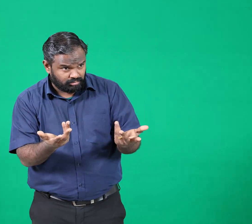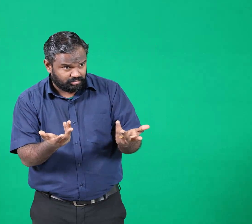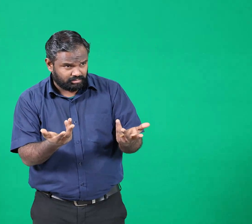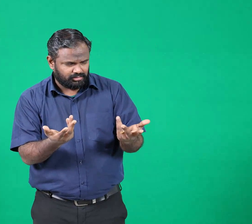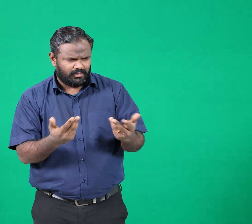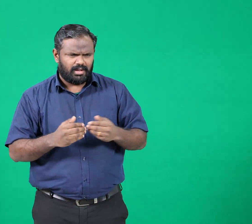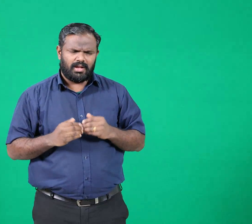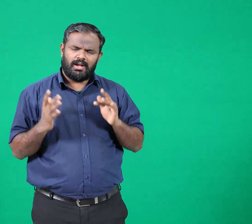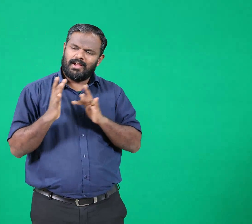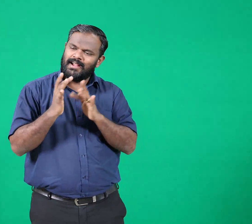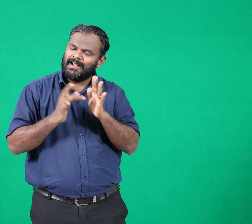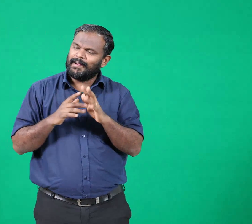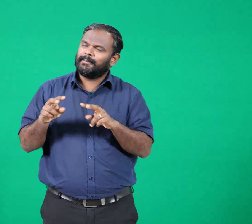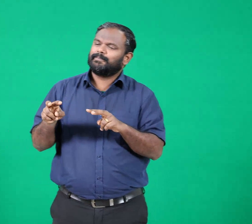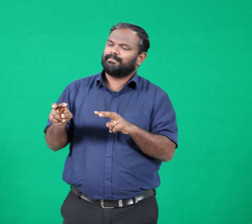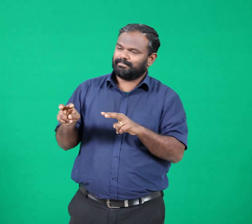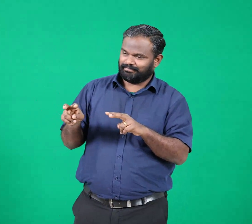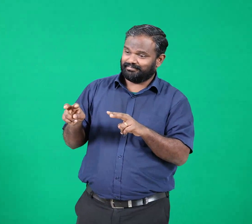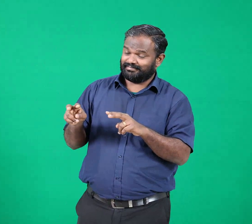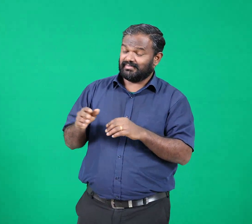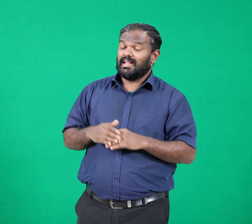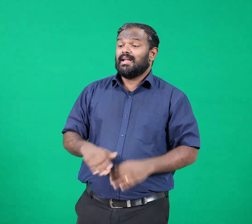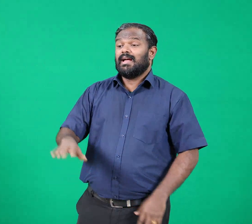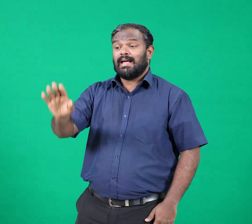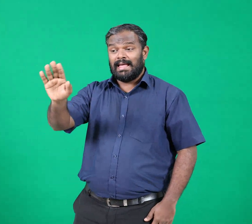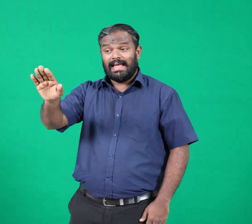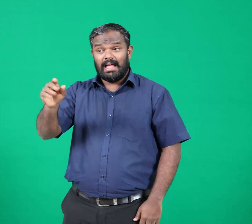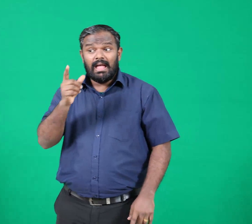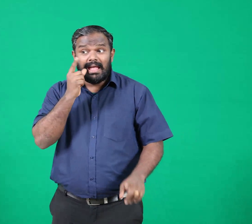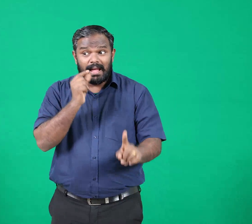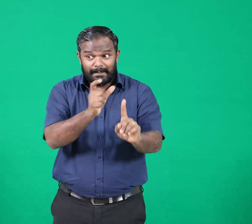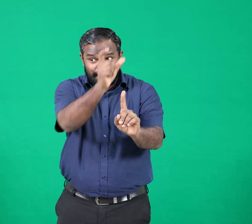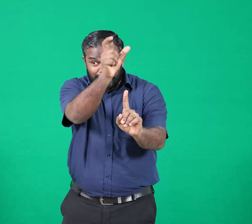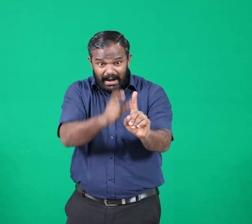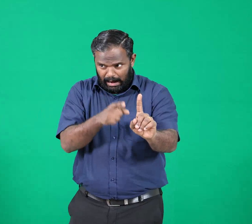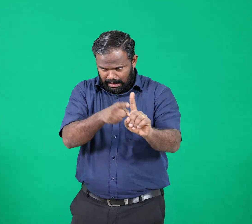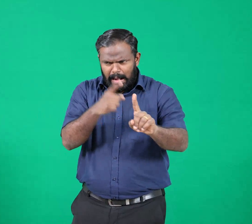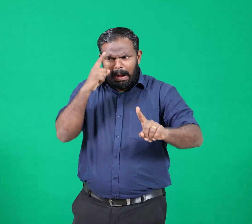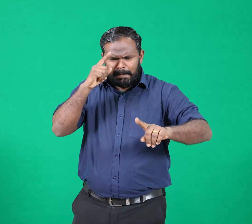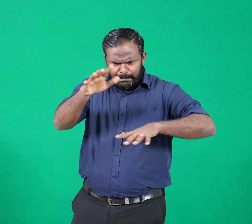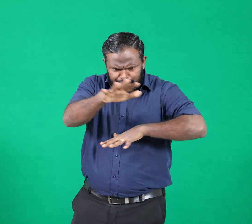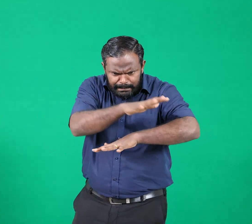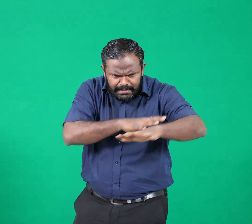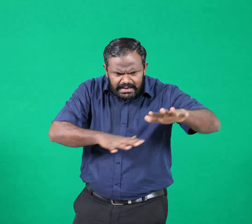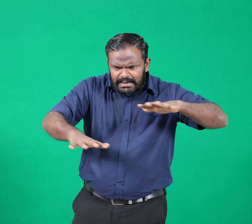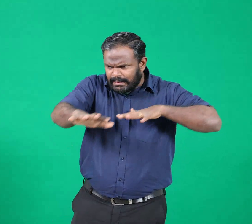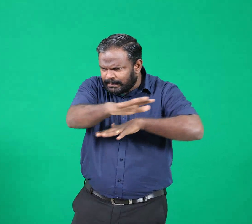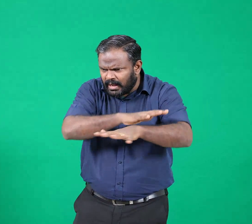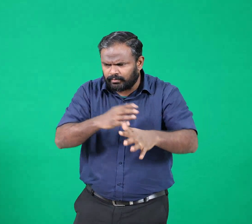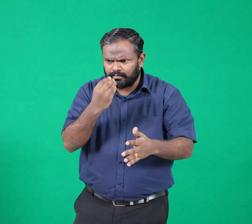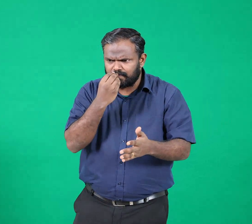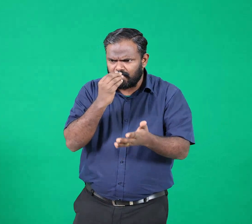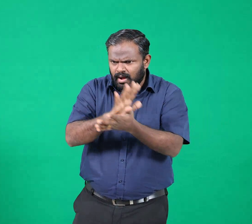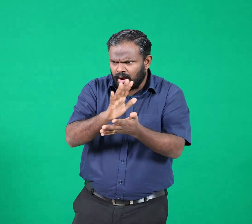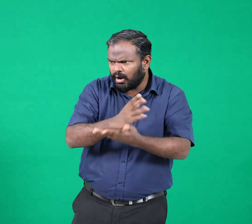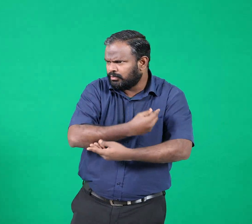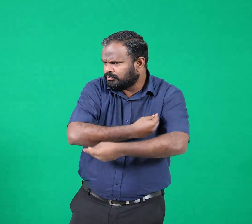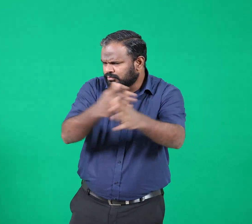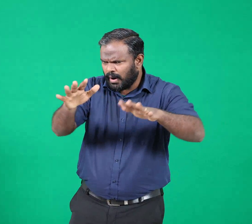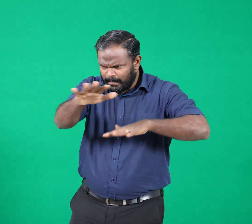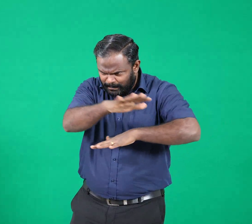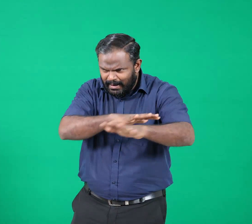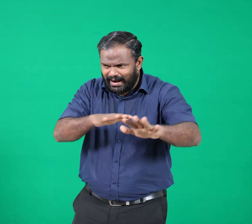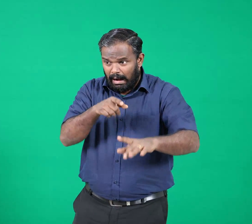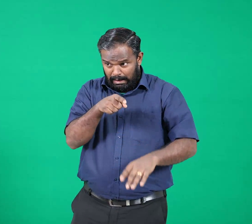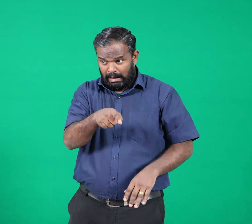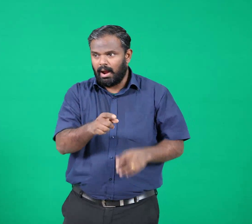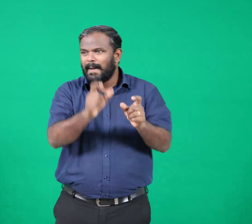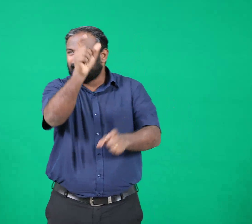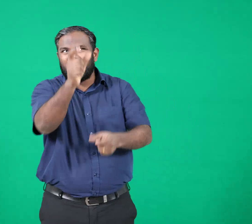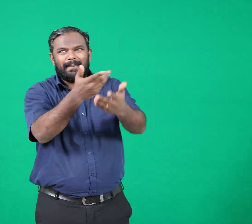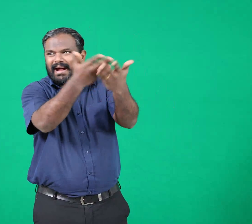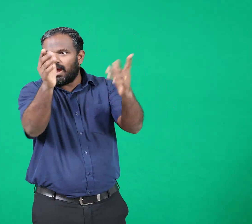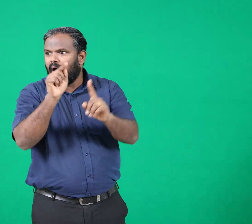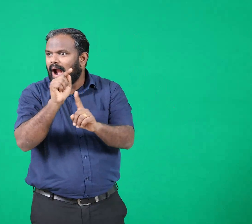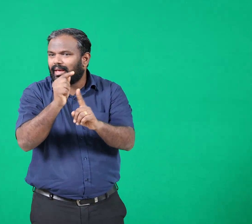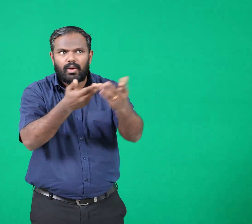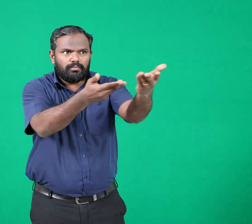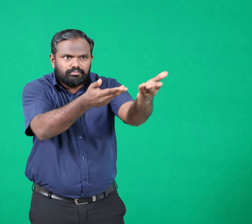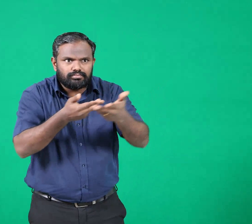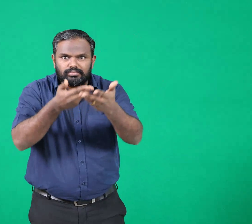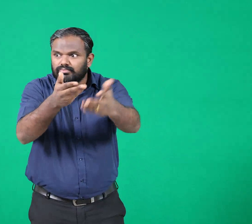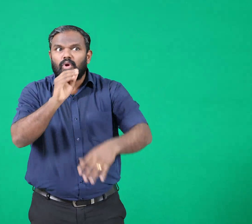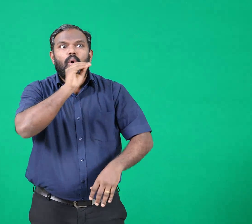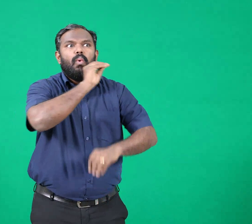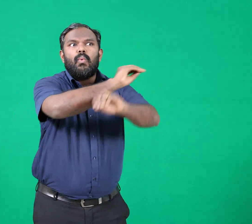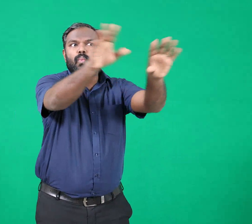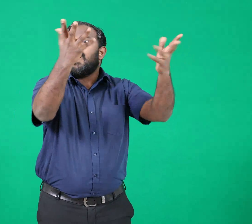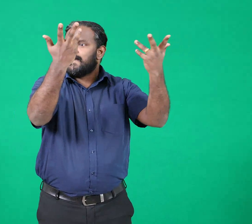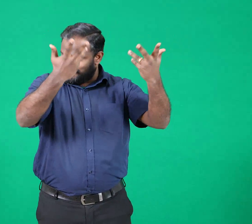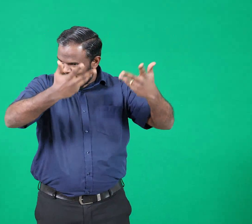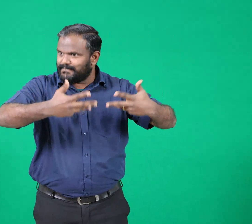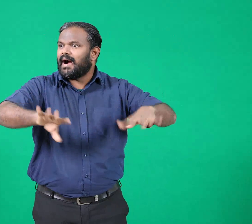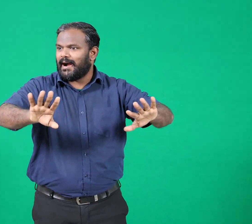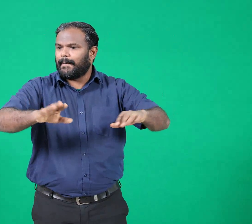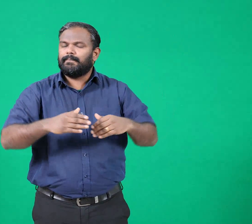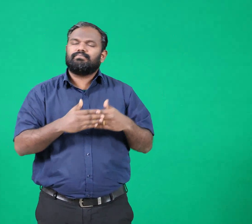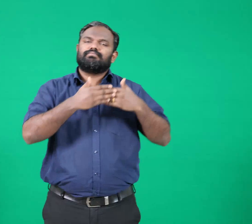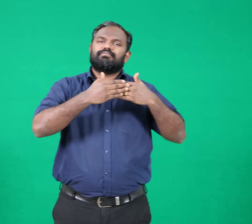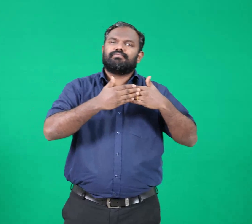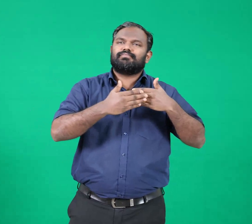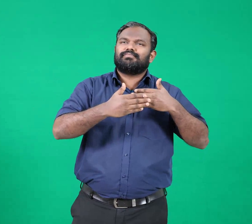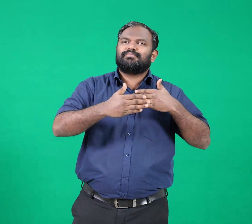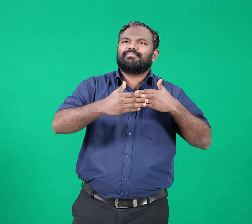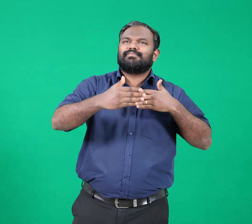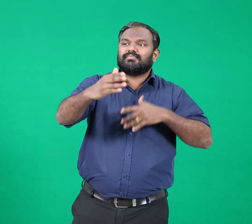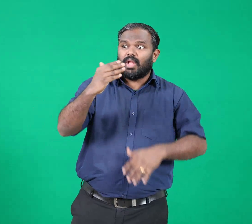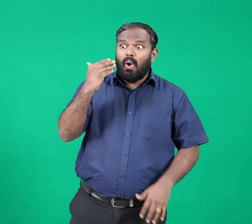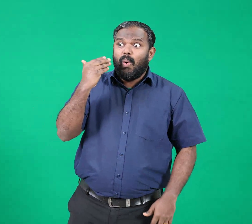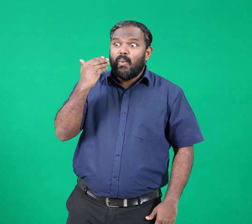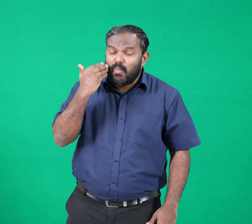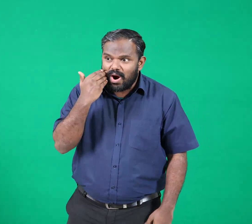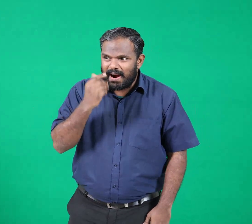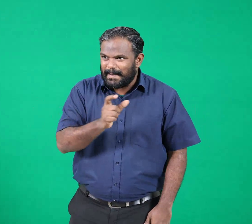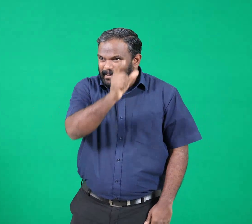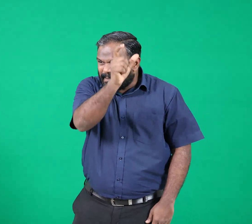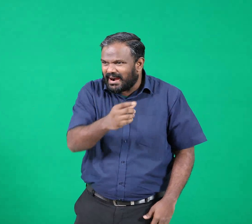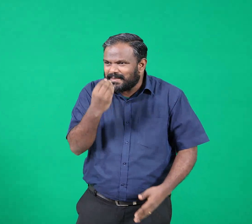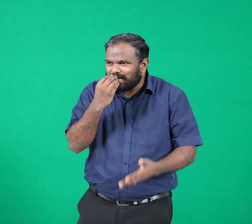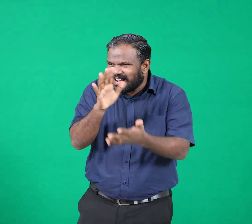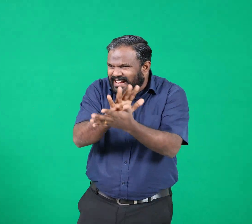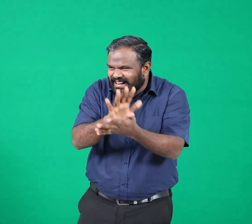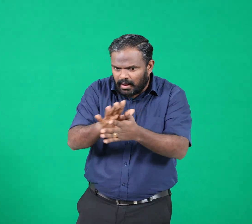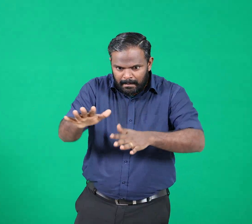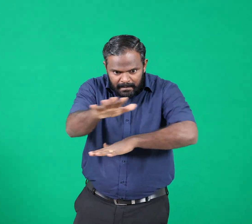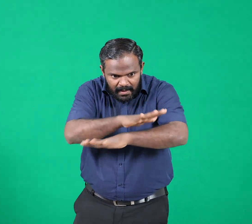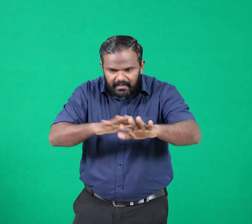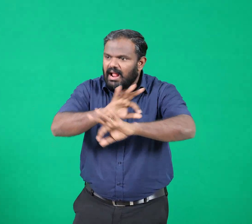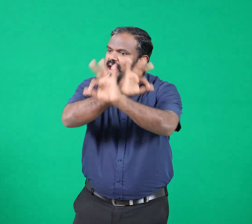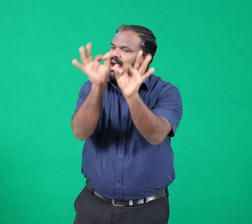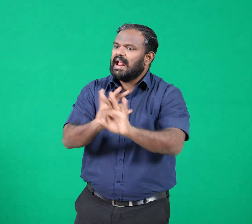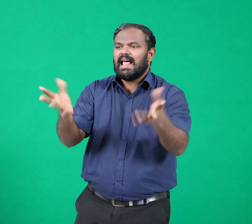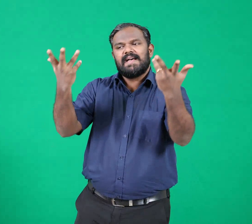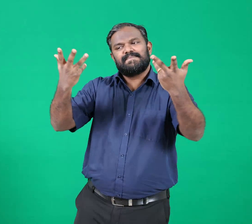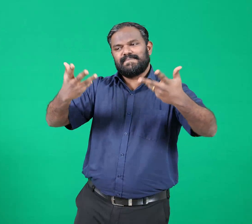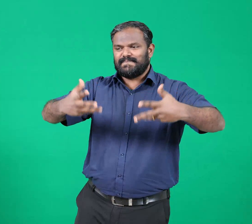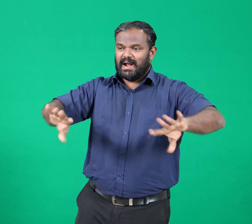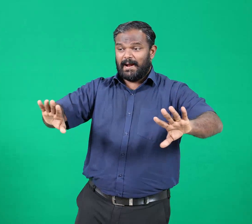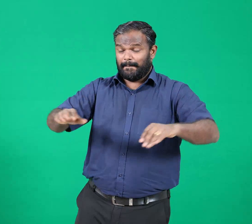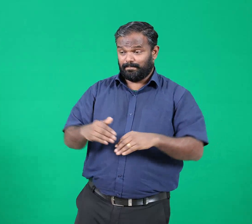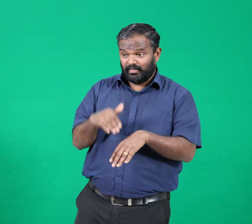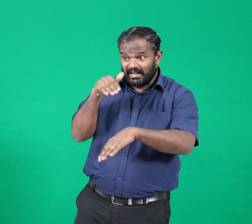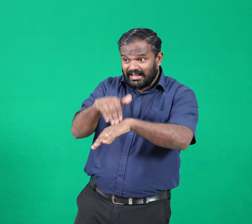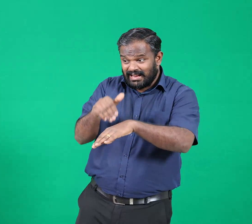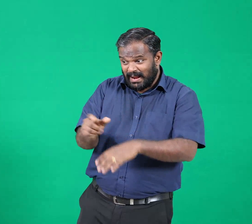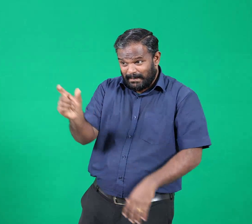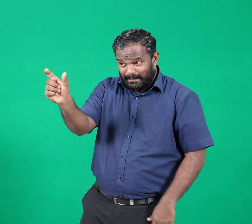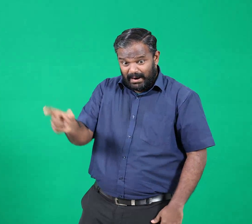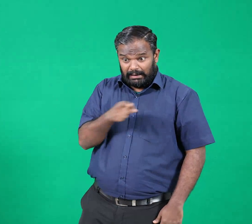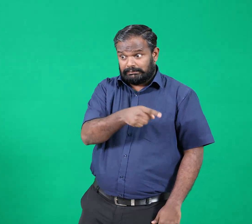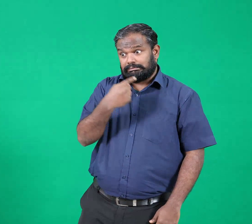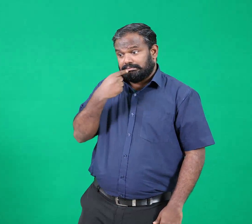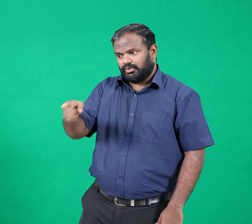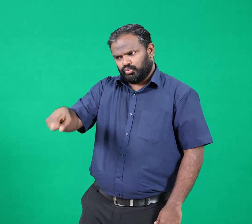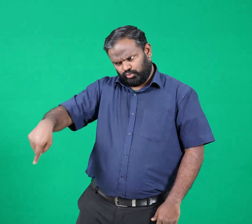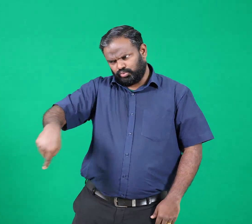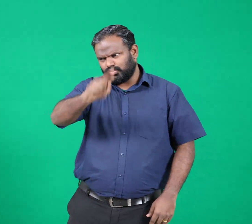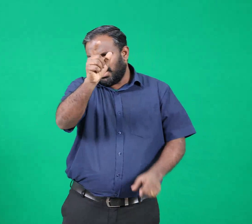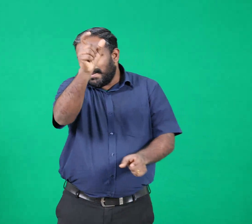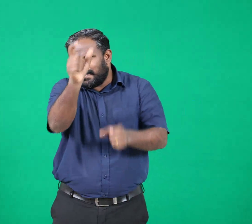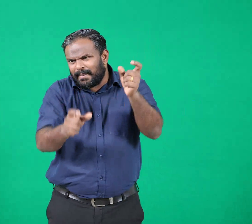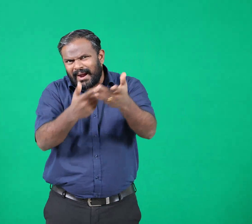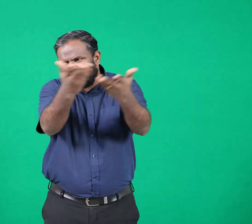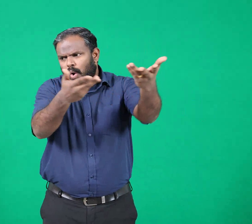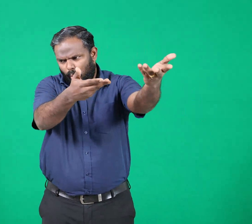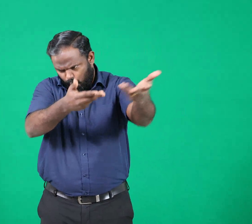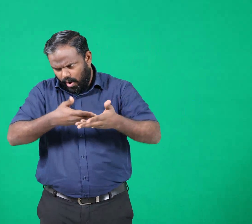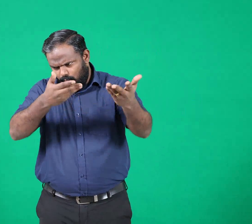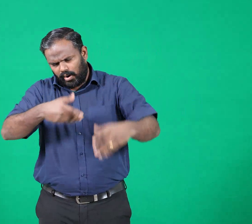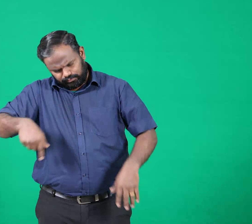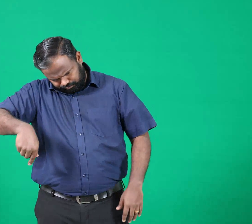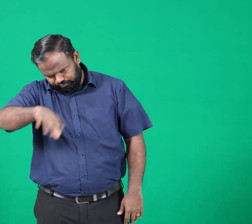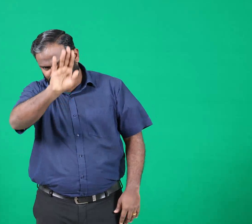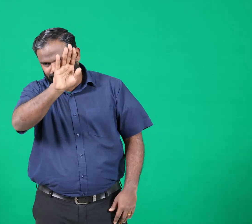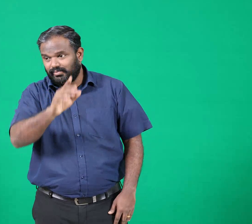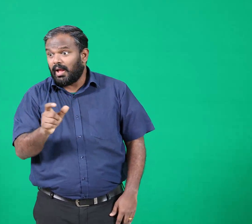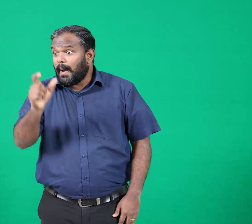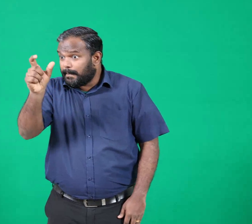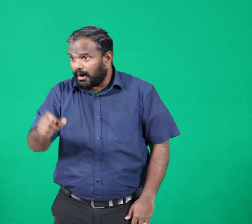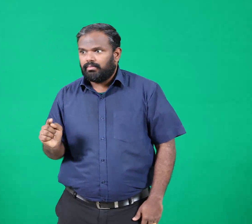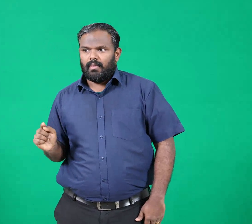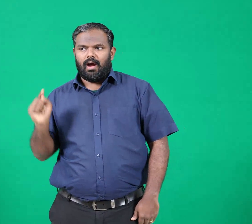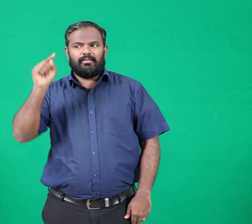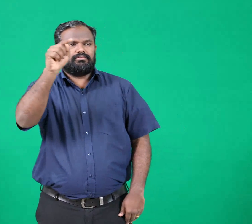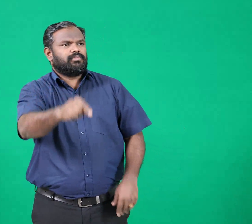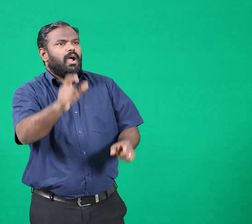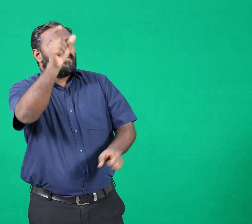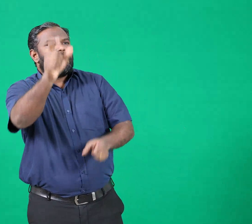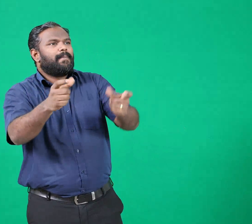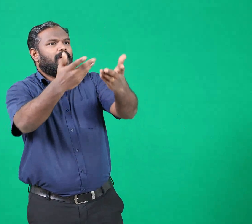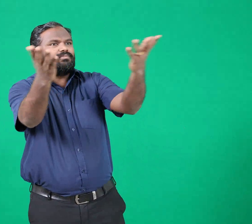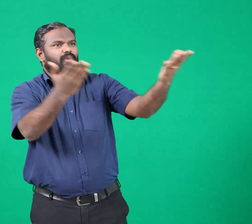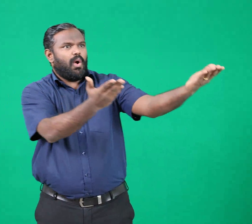When it was time for the banquet, he sent his servant to tell those who had been invited, ' Come, for everything is now ready.'